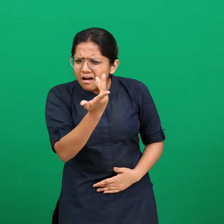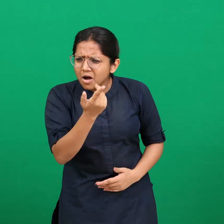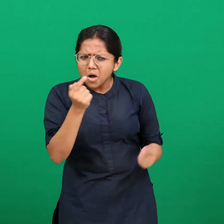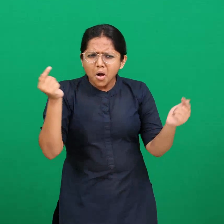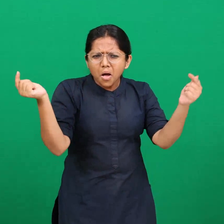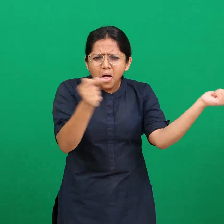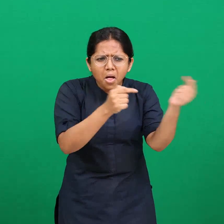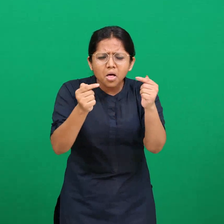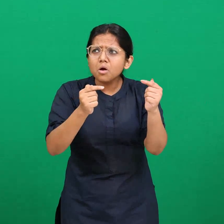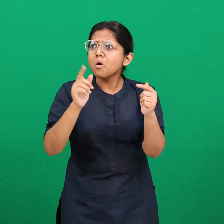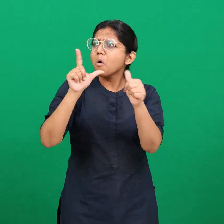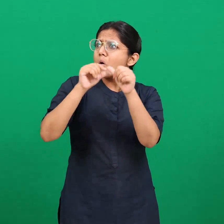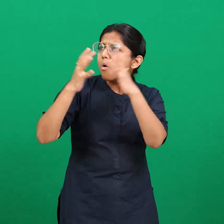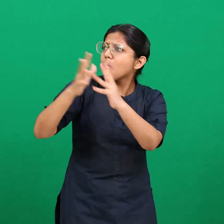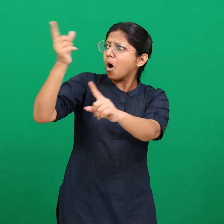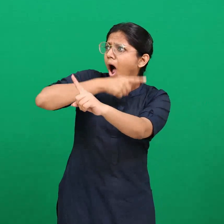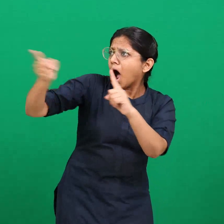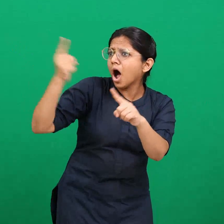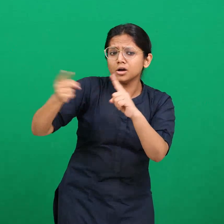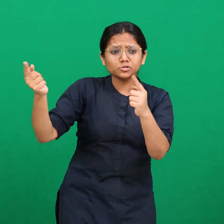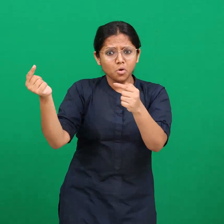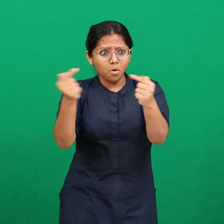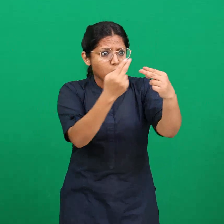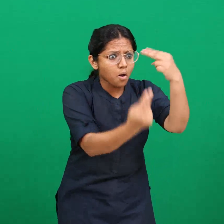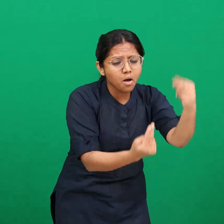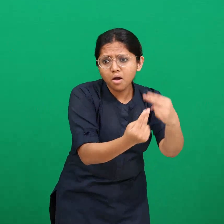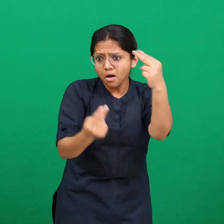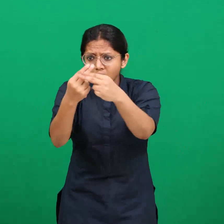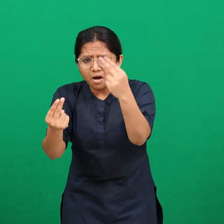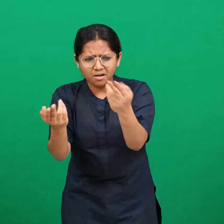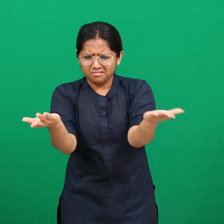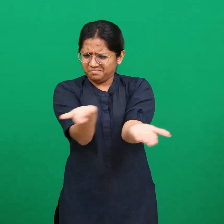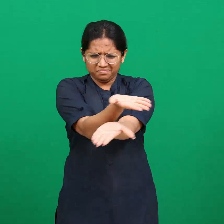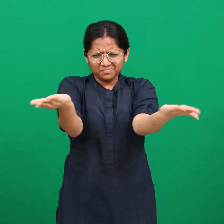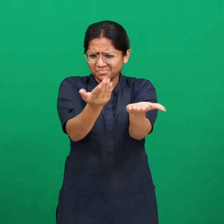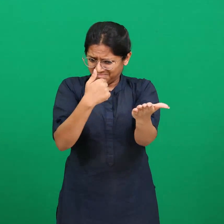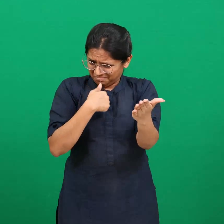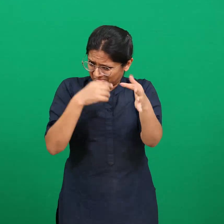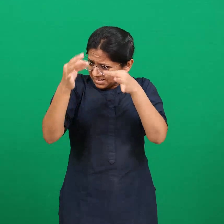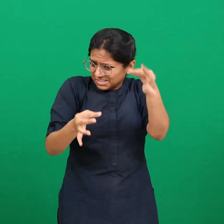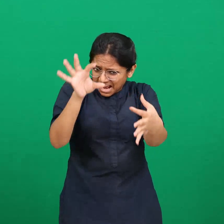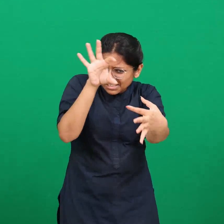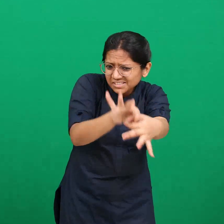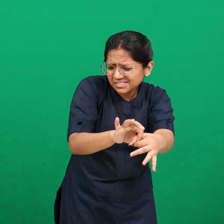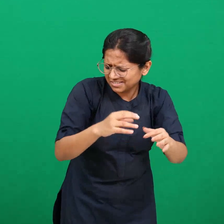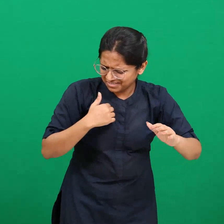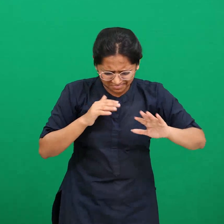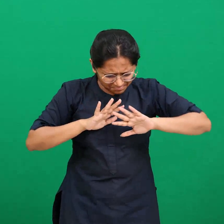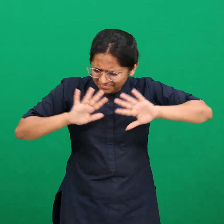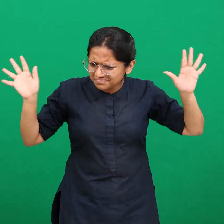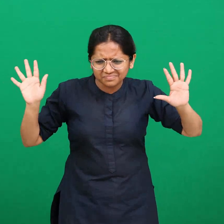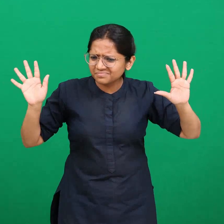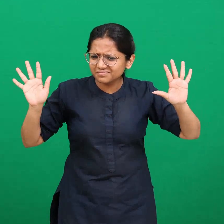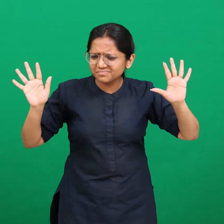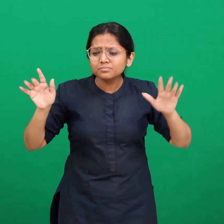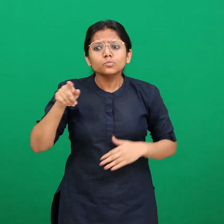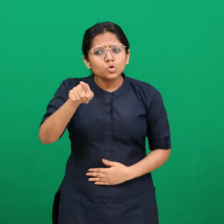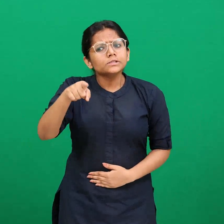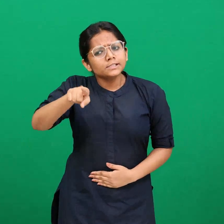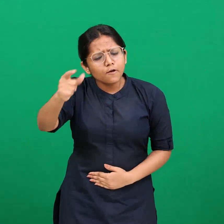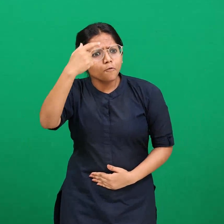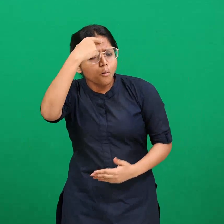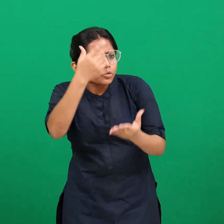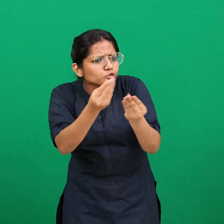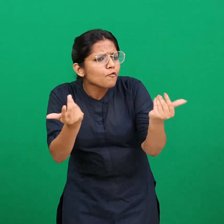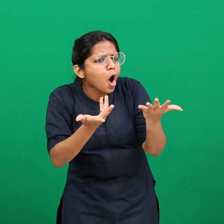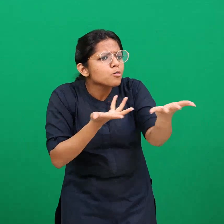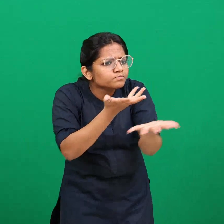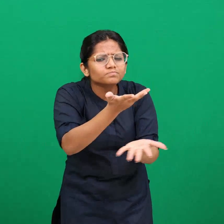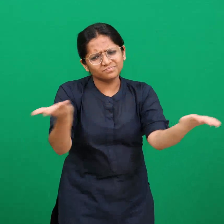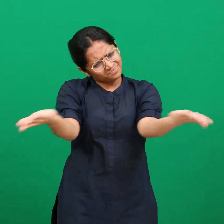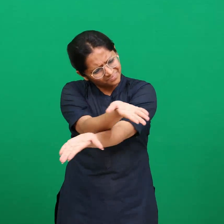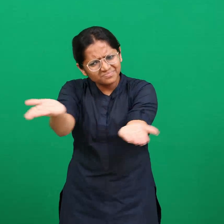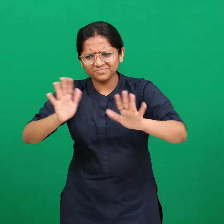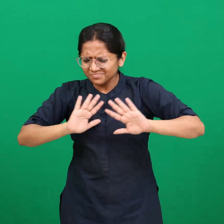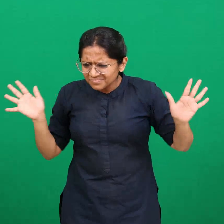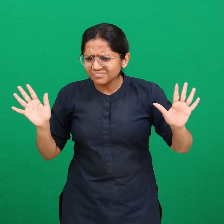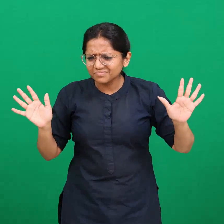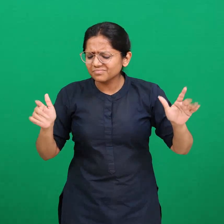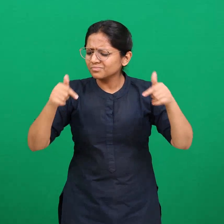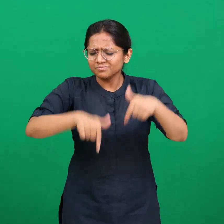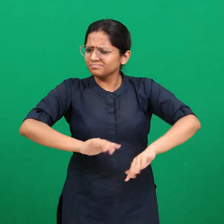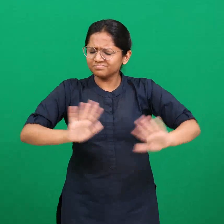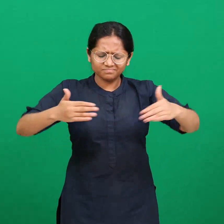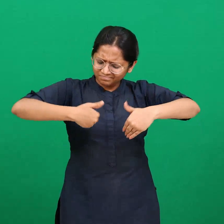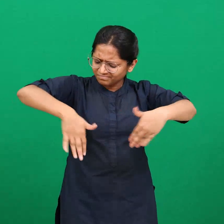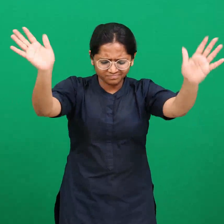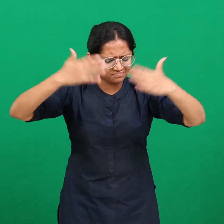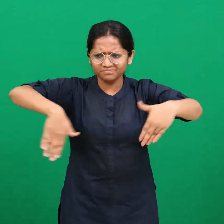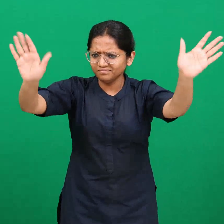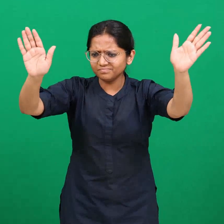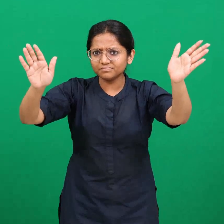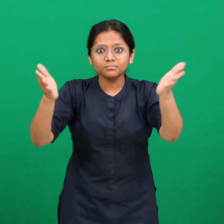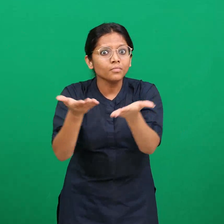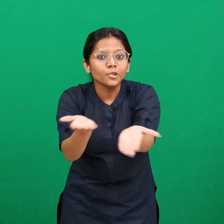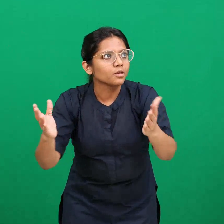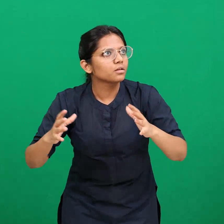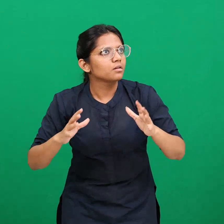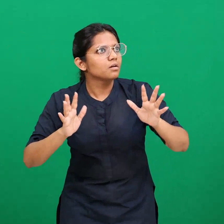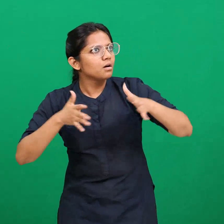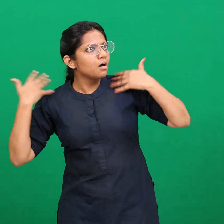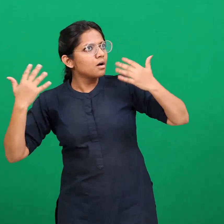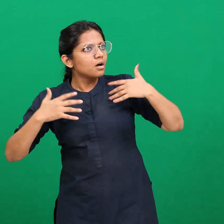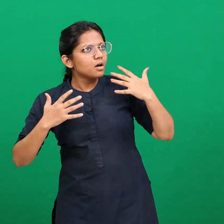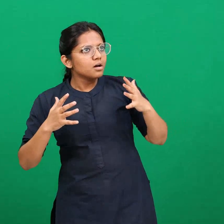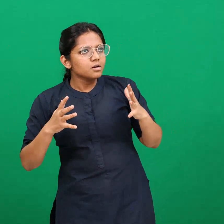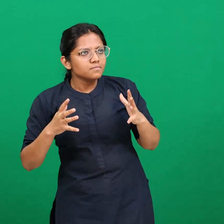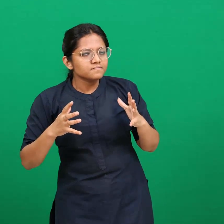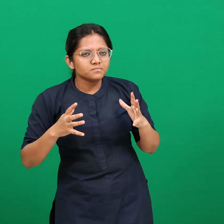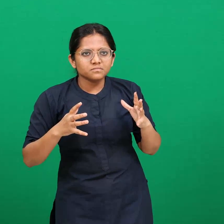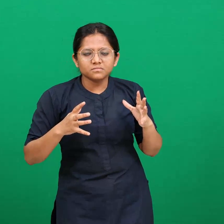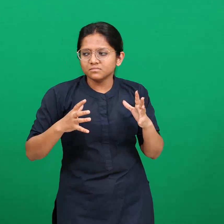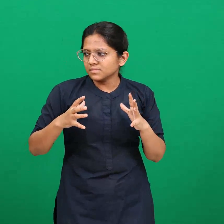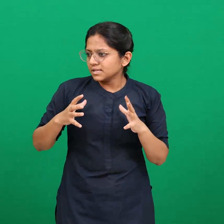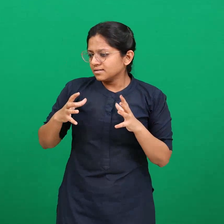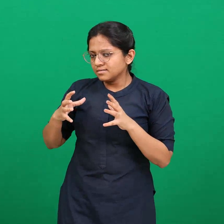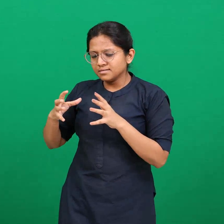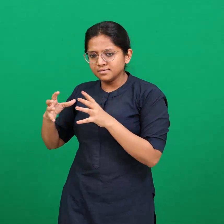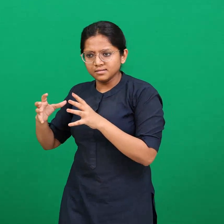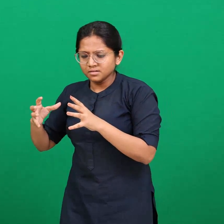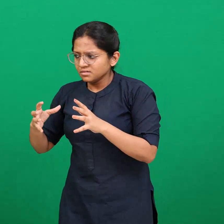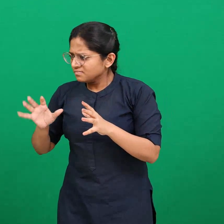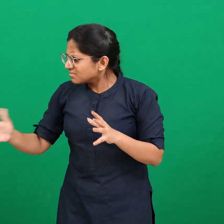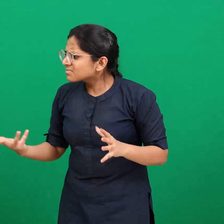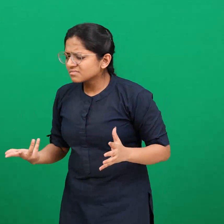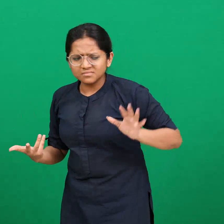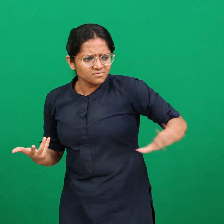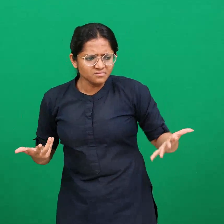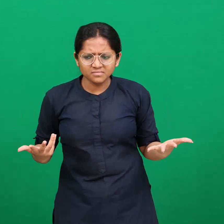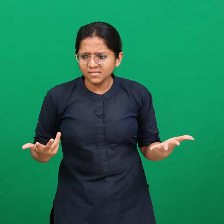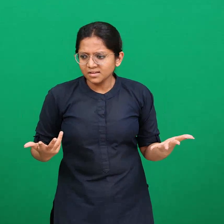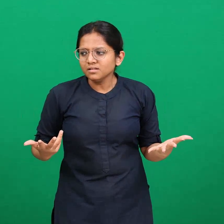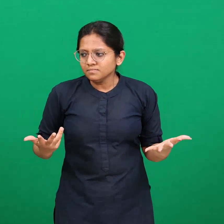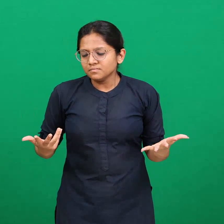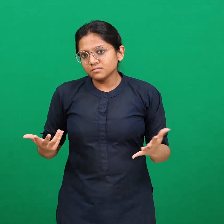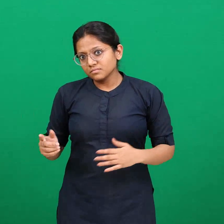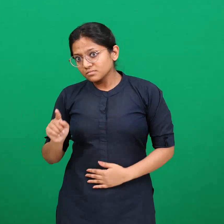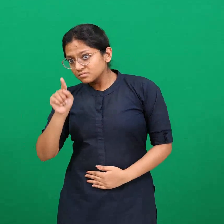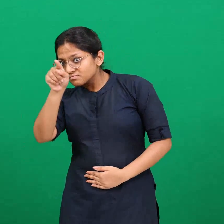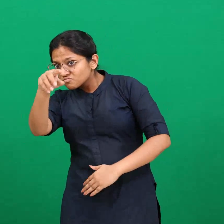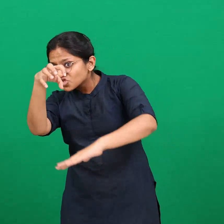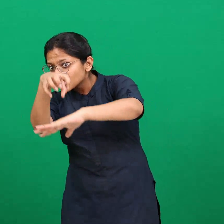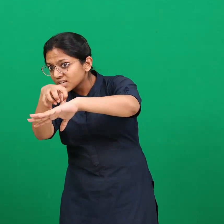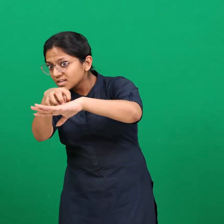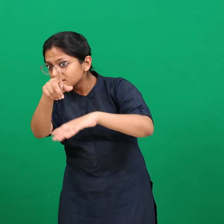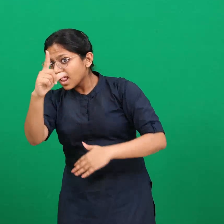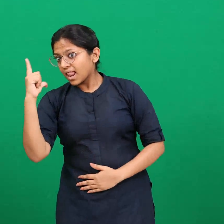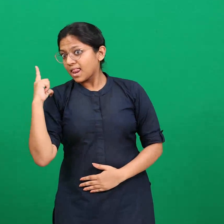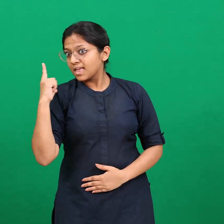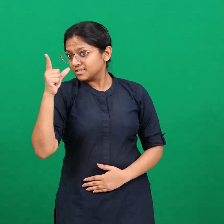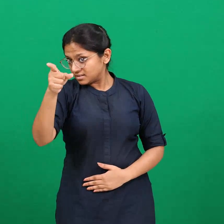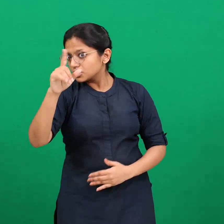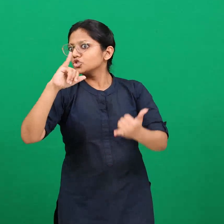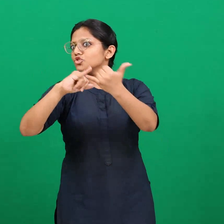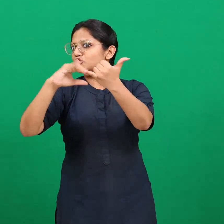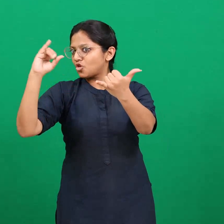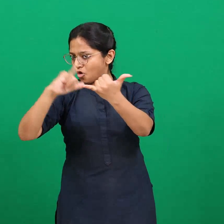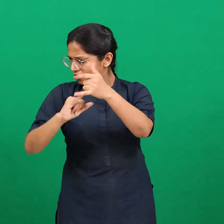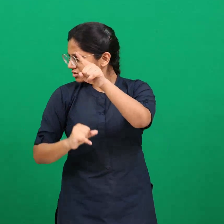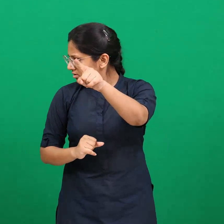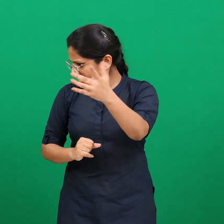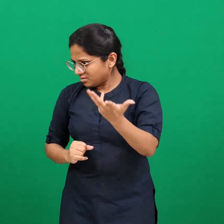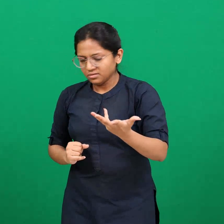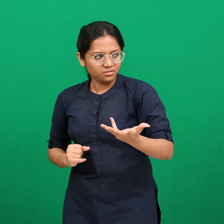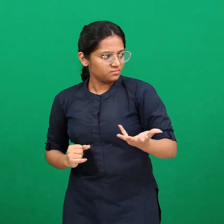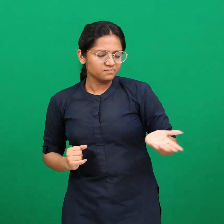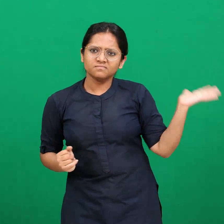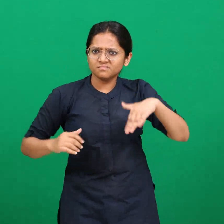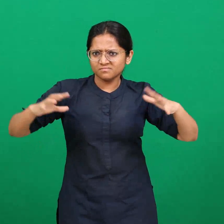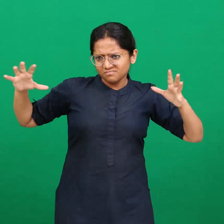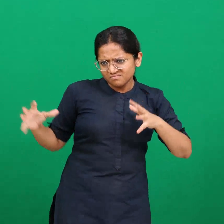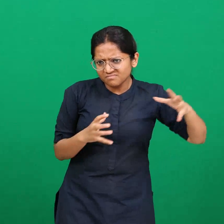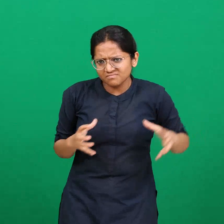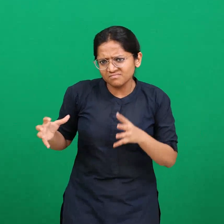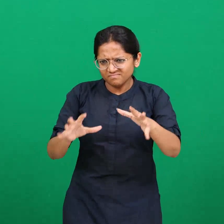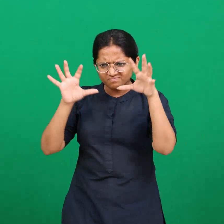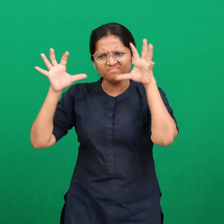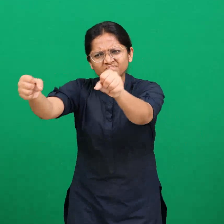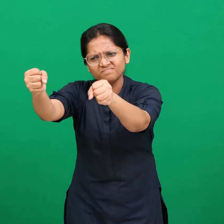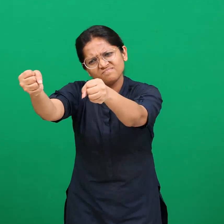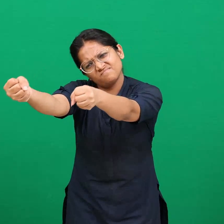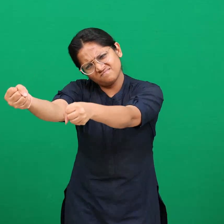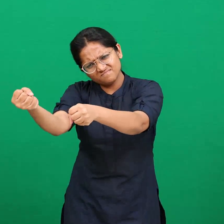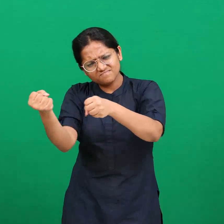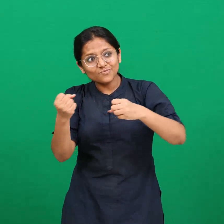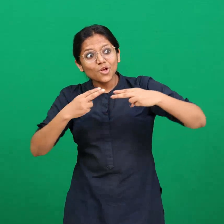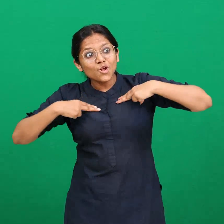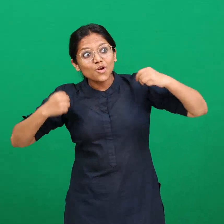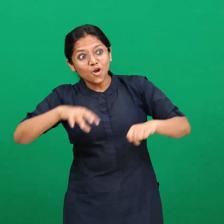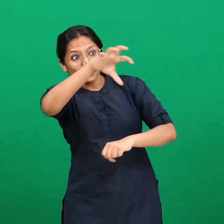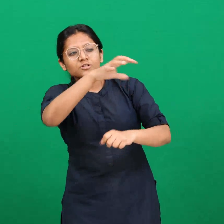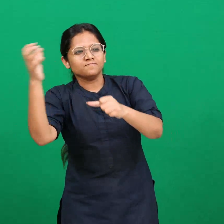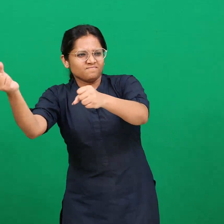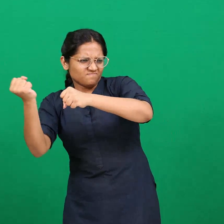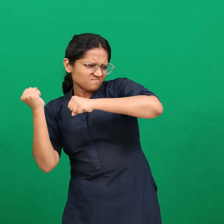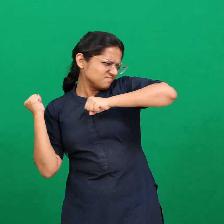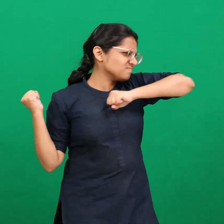But since it is a dispute about words and names and your own law, settle it yourselves. I refuse to be a judge of such things." And he drove them away from the judgment seat.